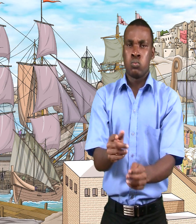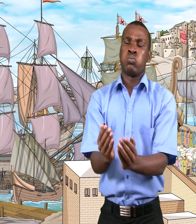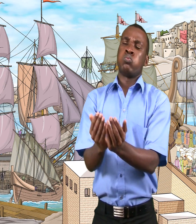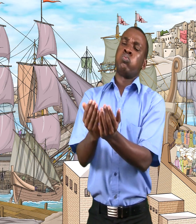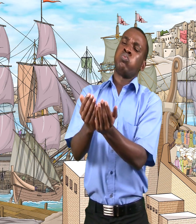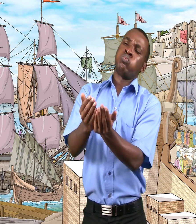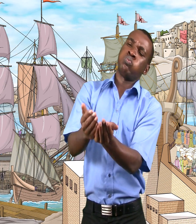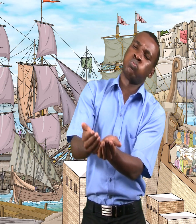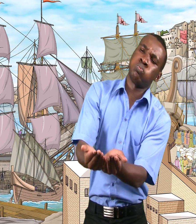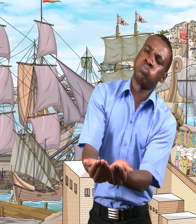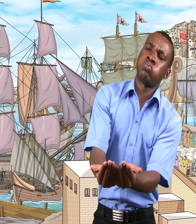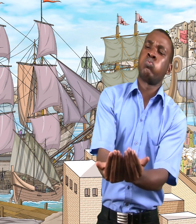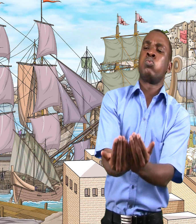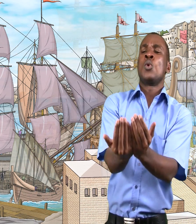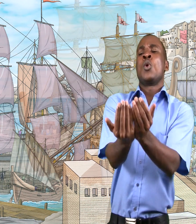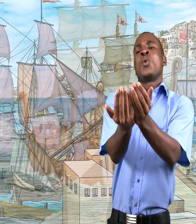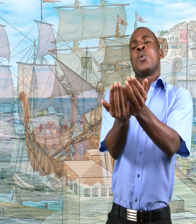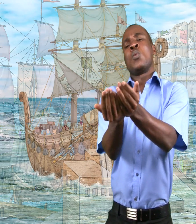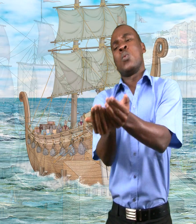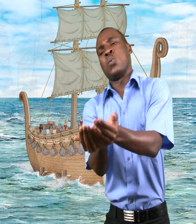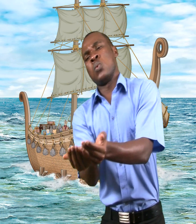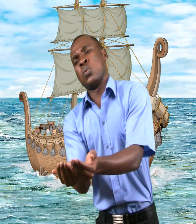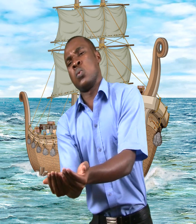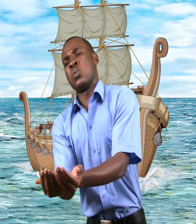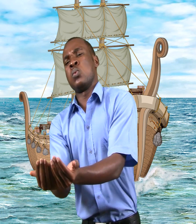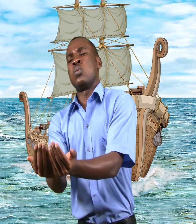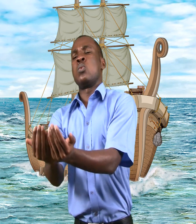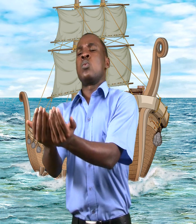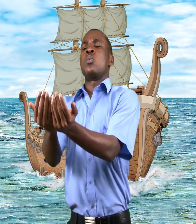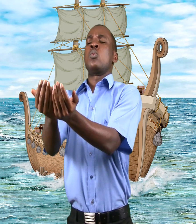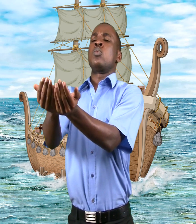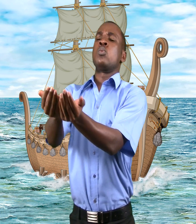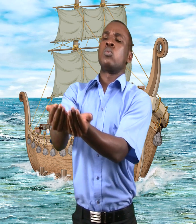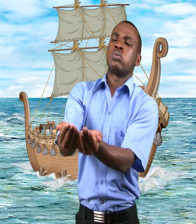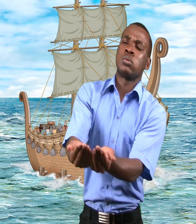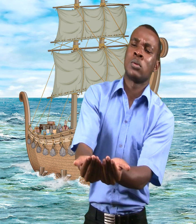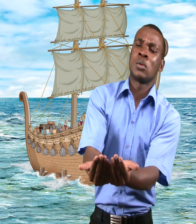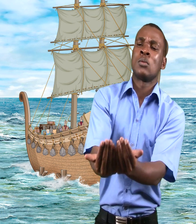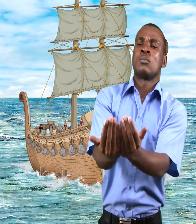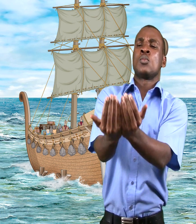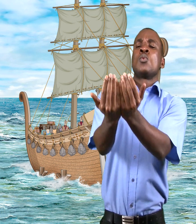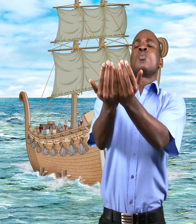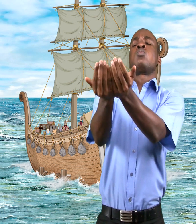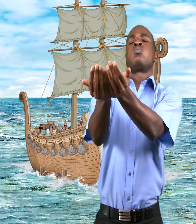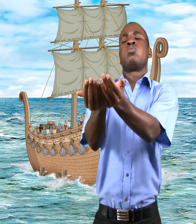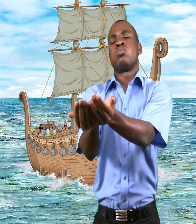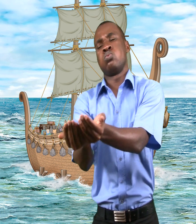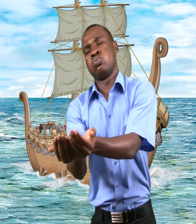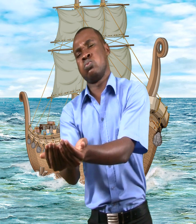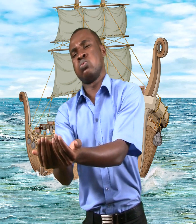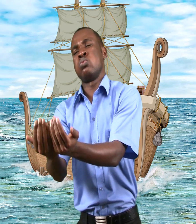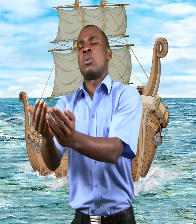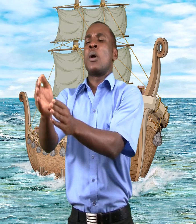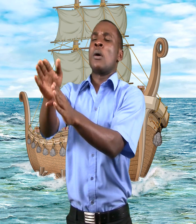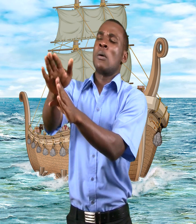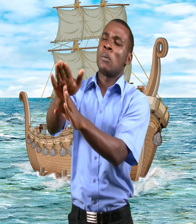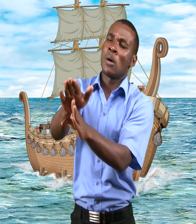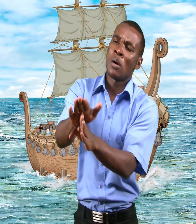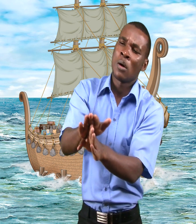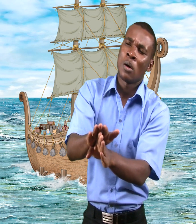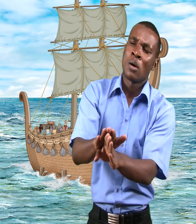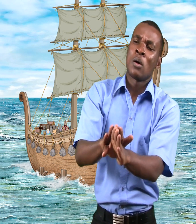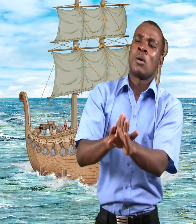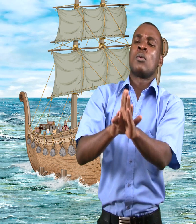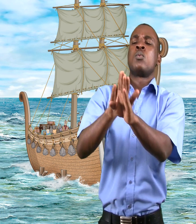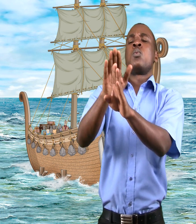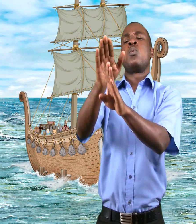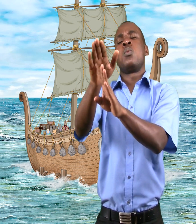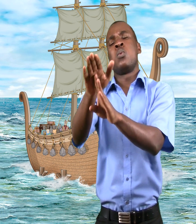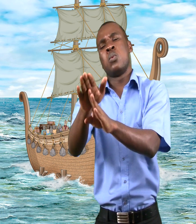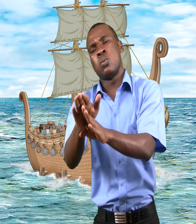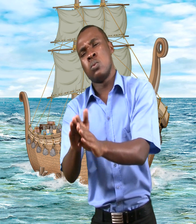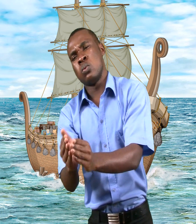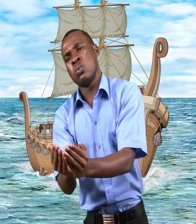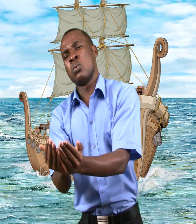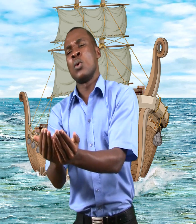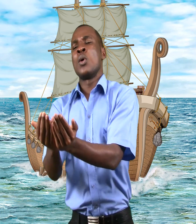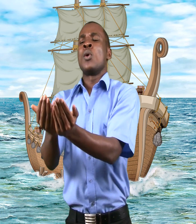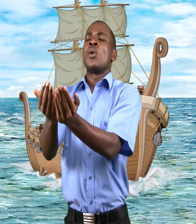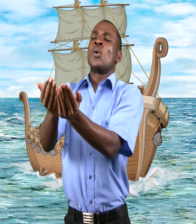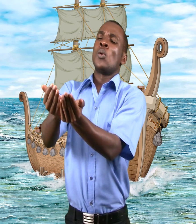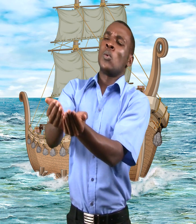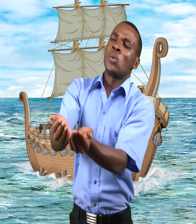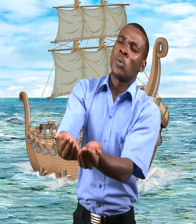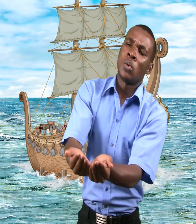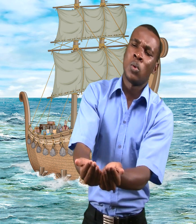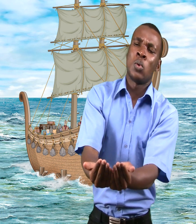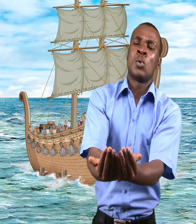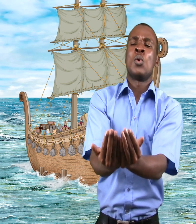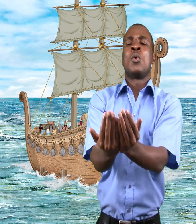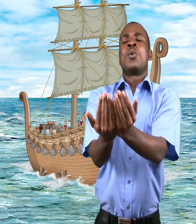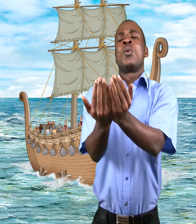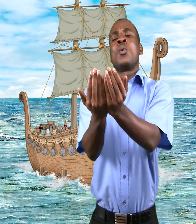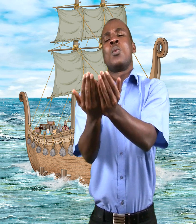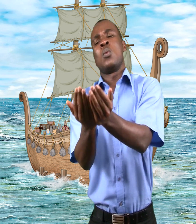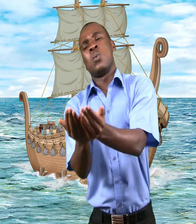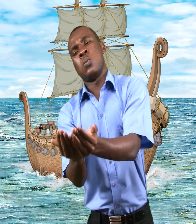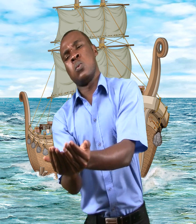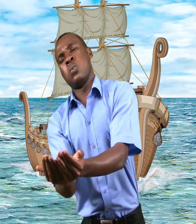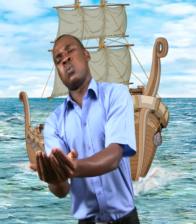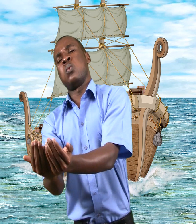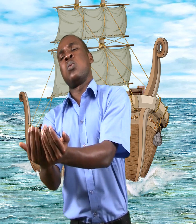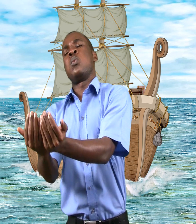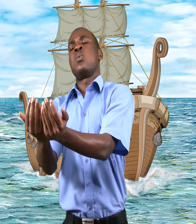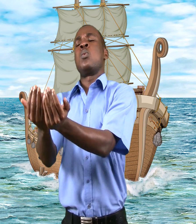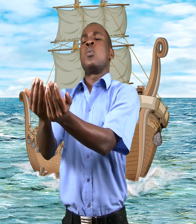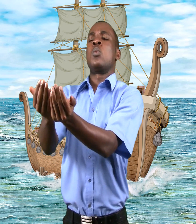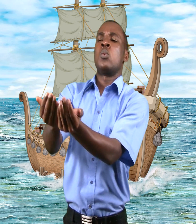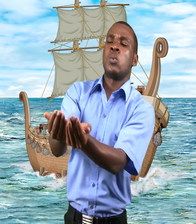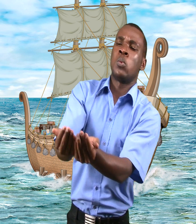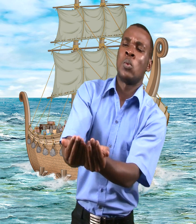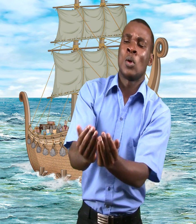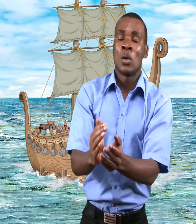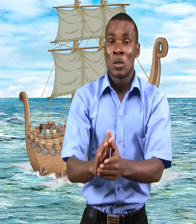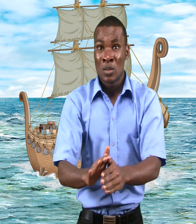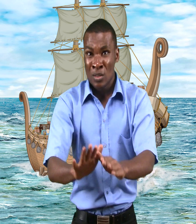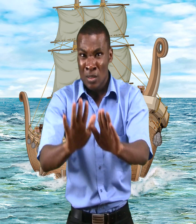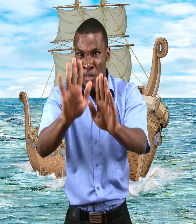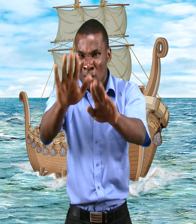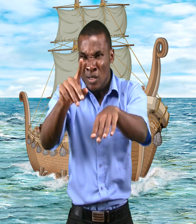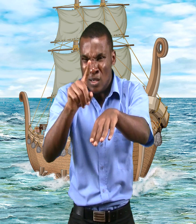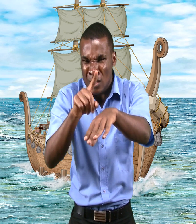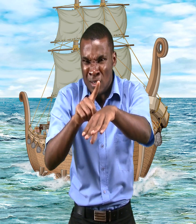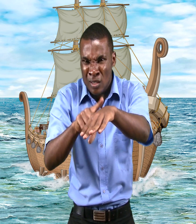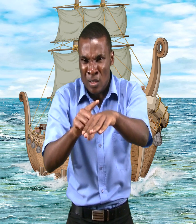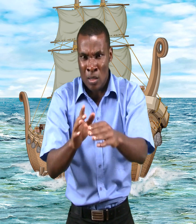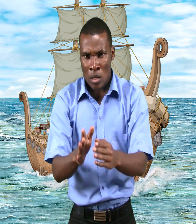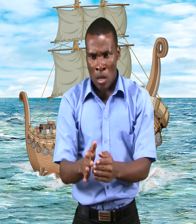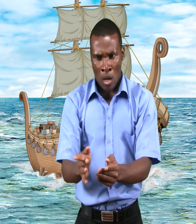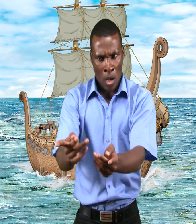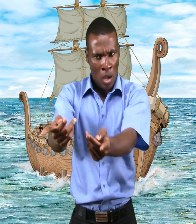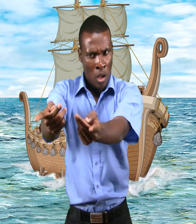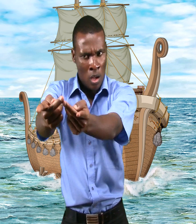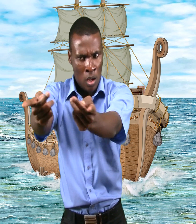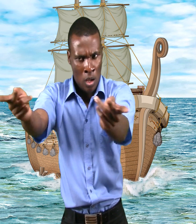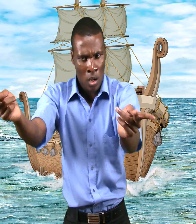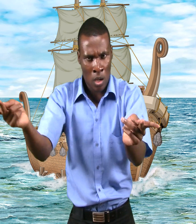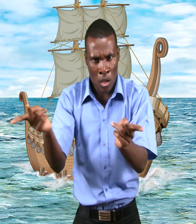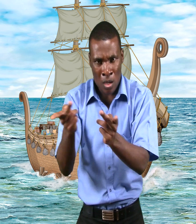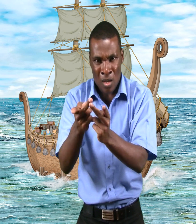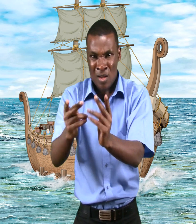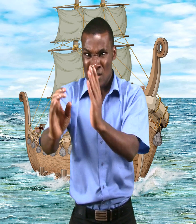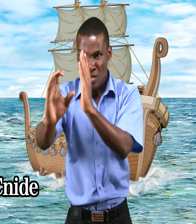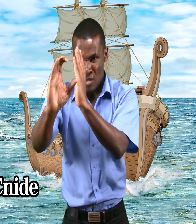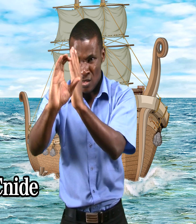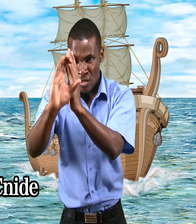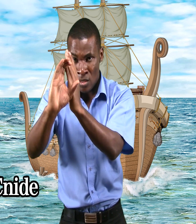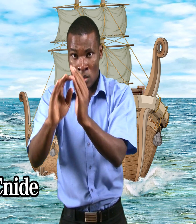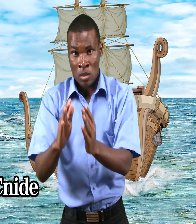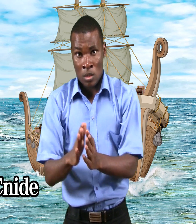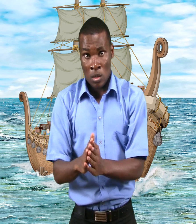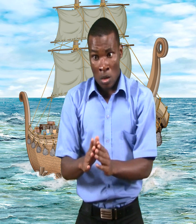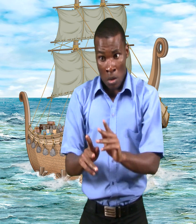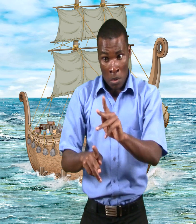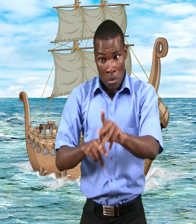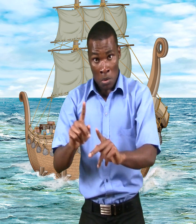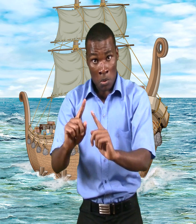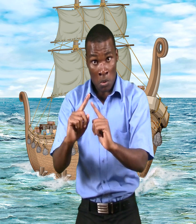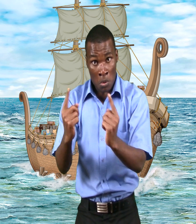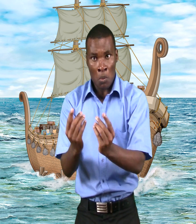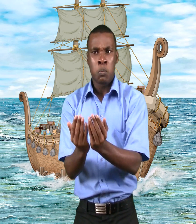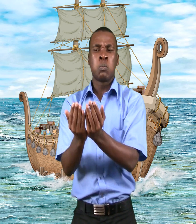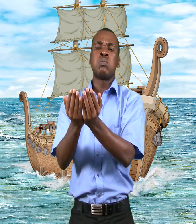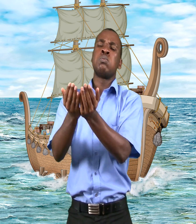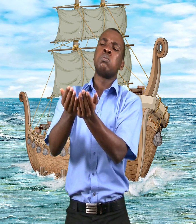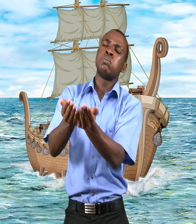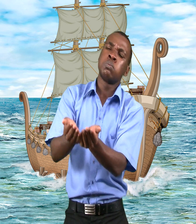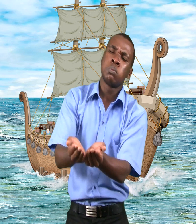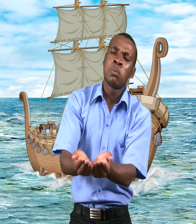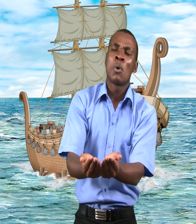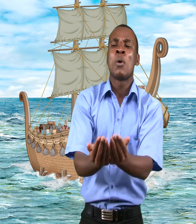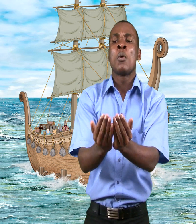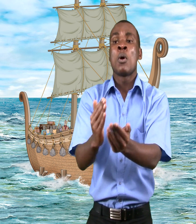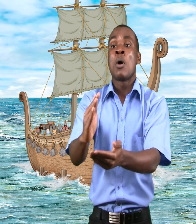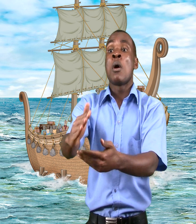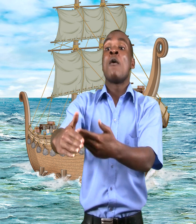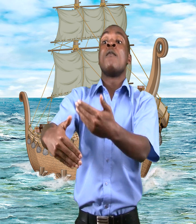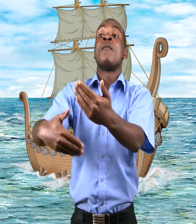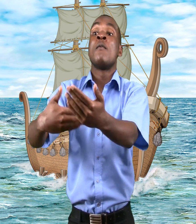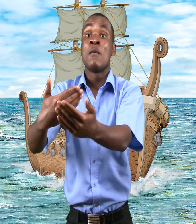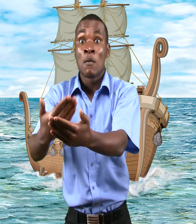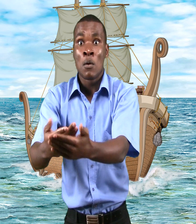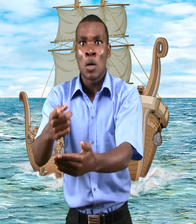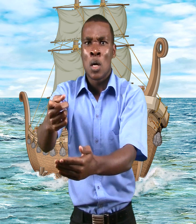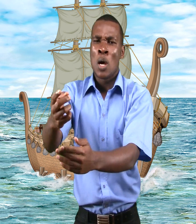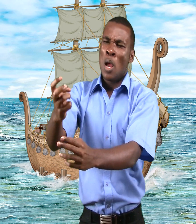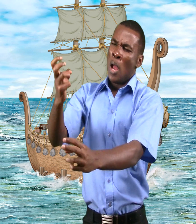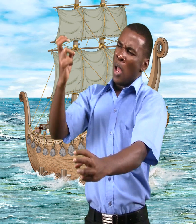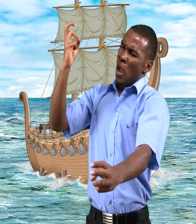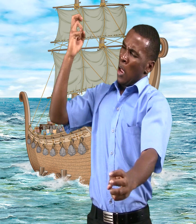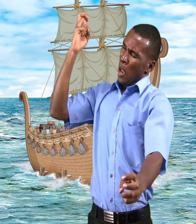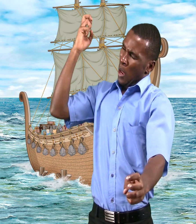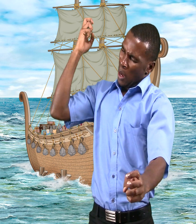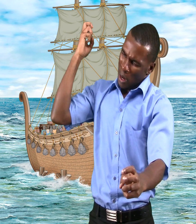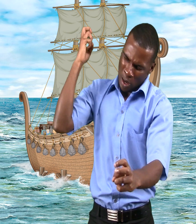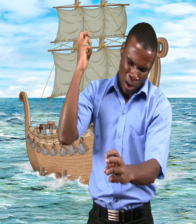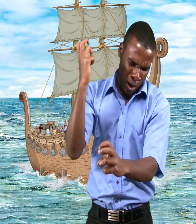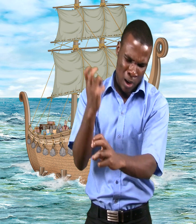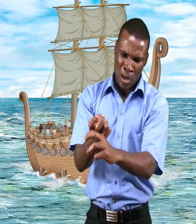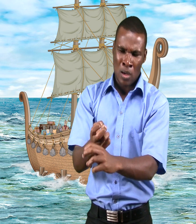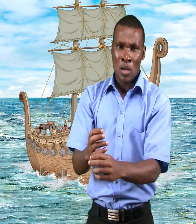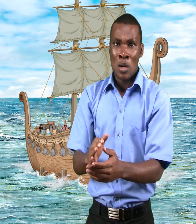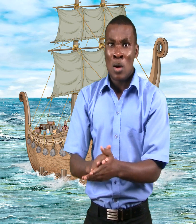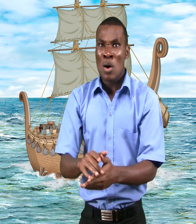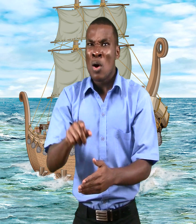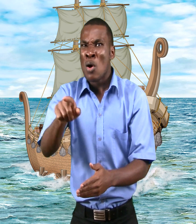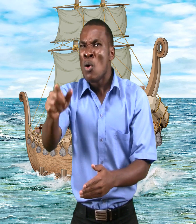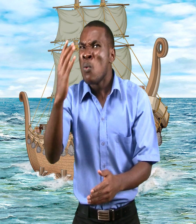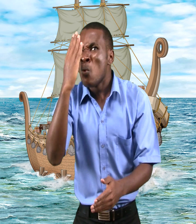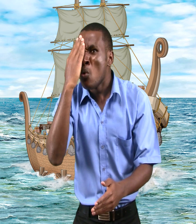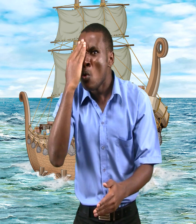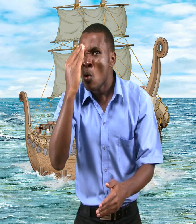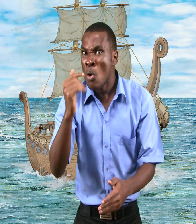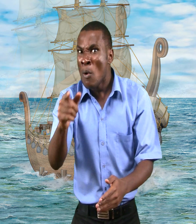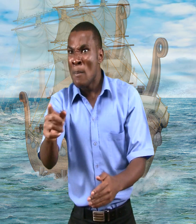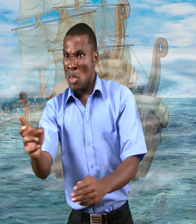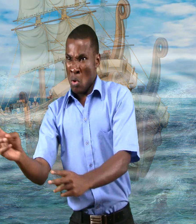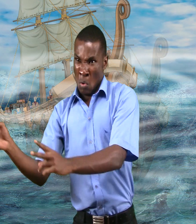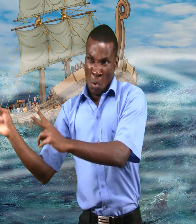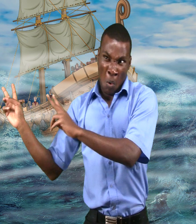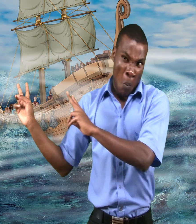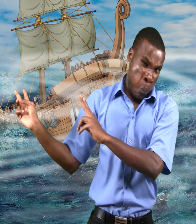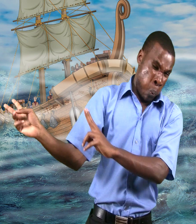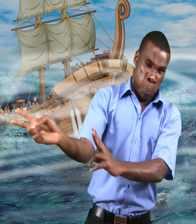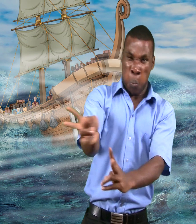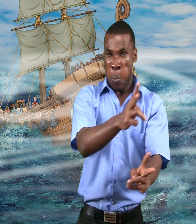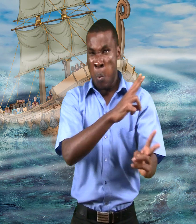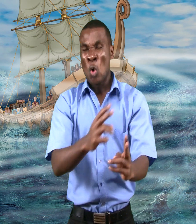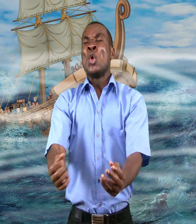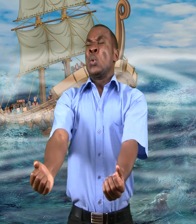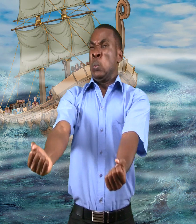After sailing slowly for many days, we arrived off Cnidus.